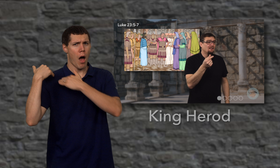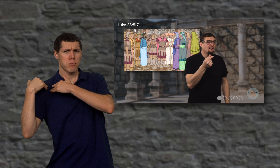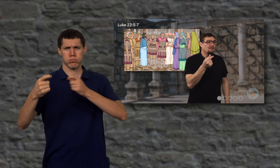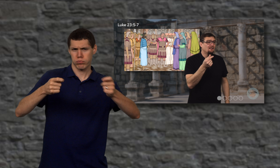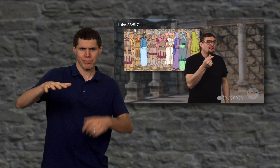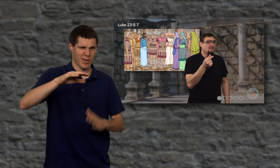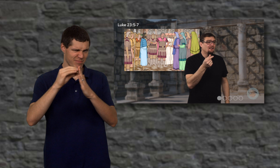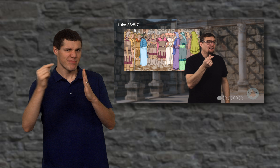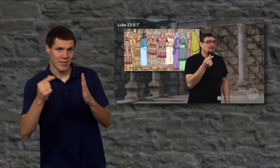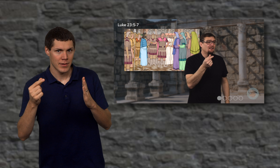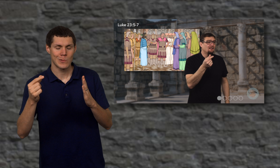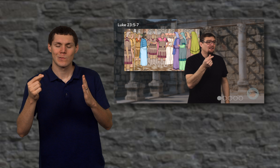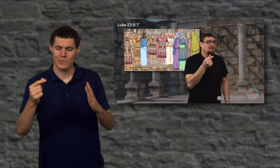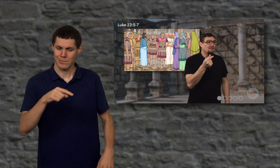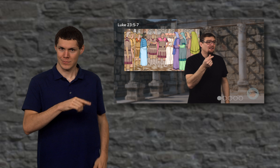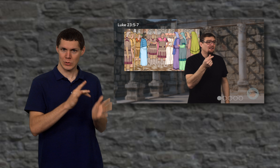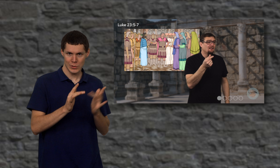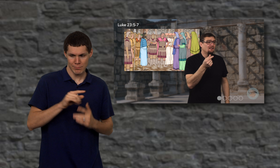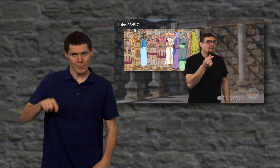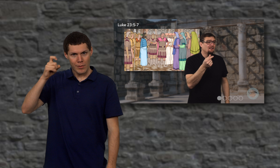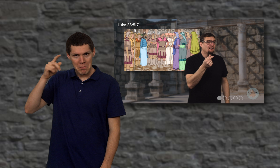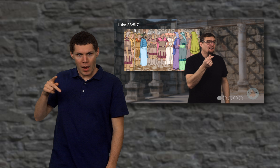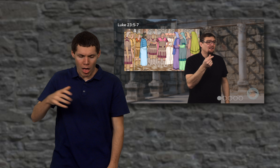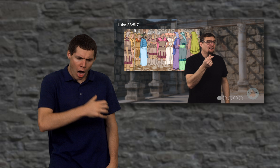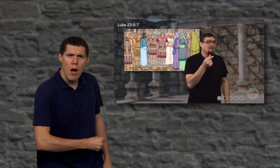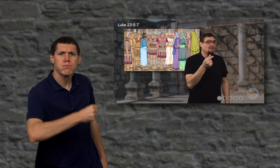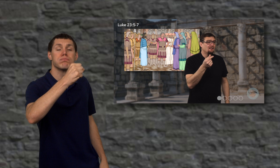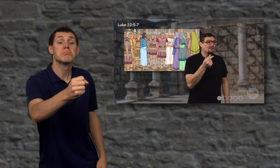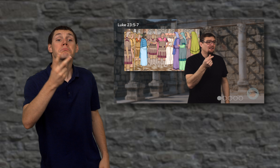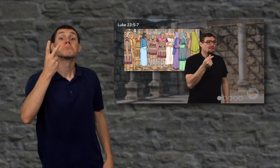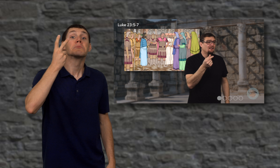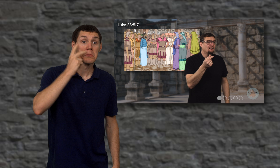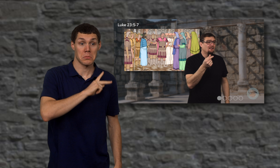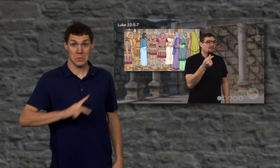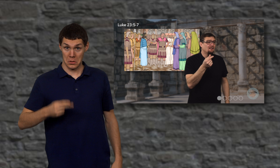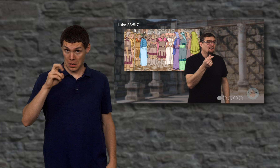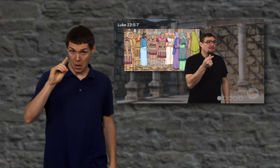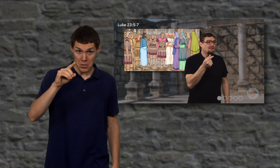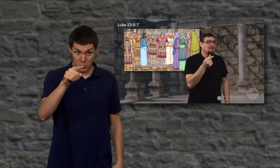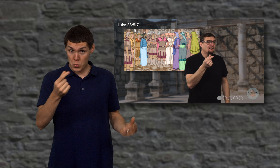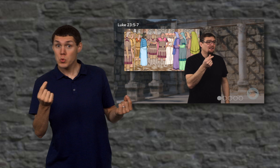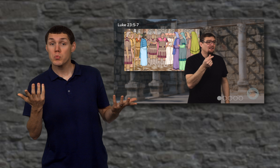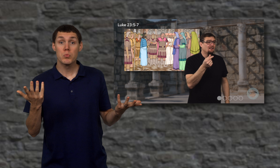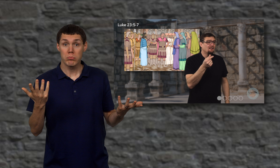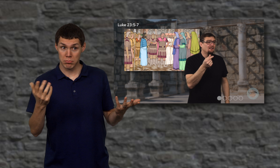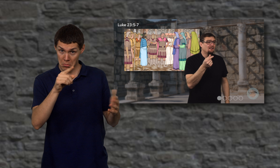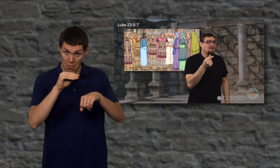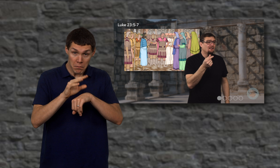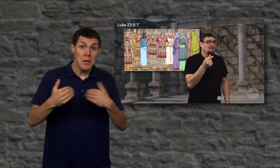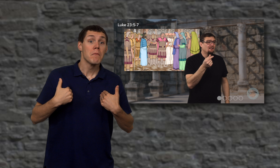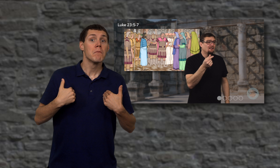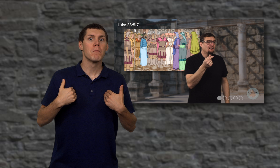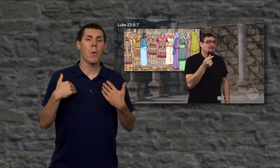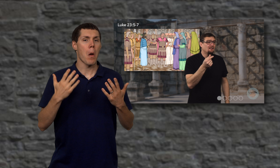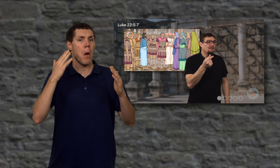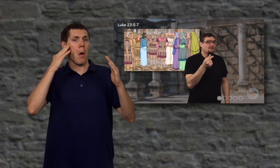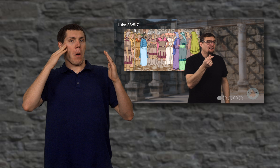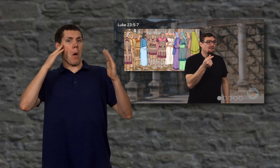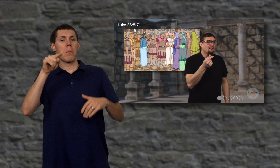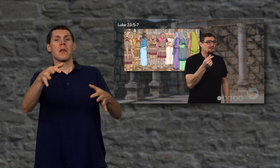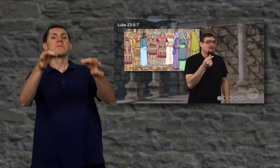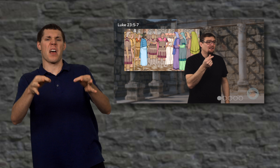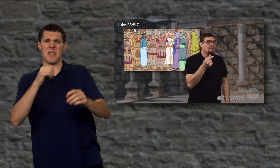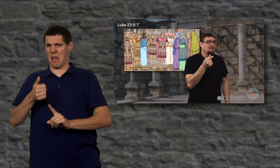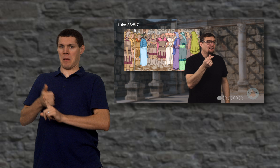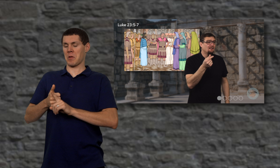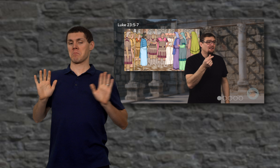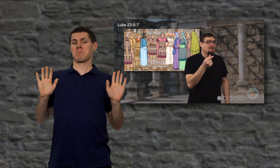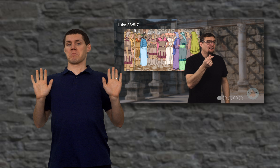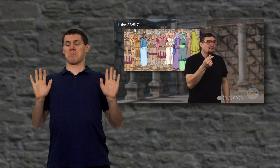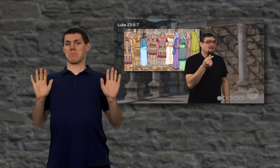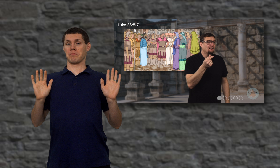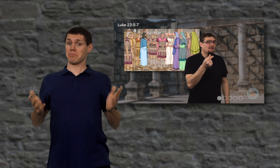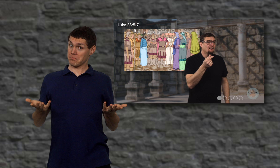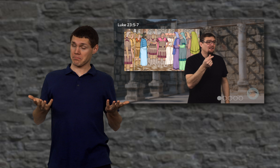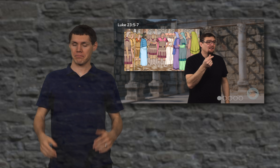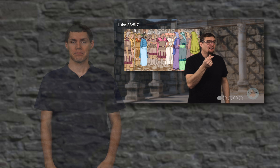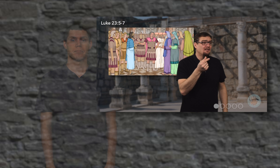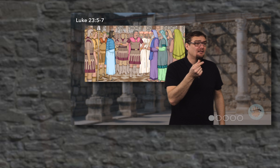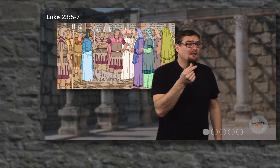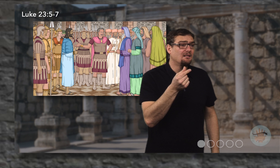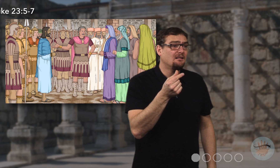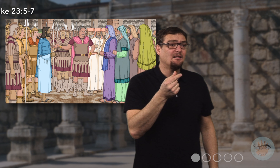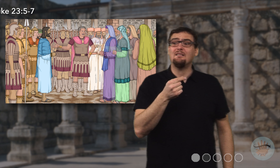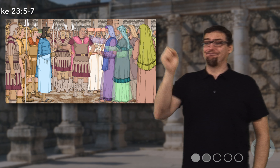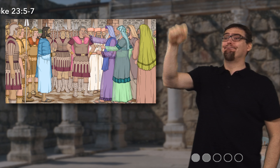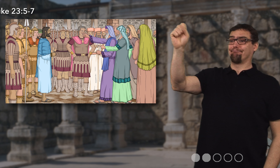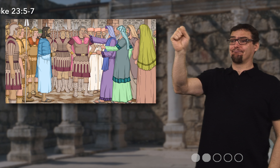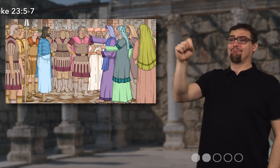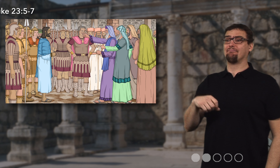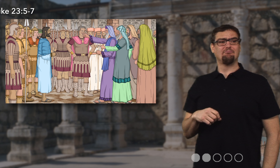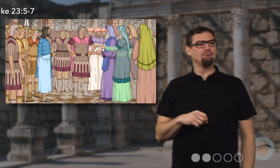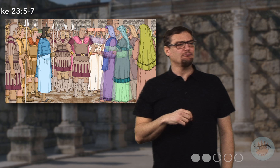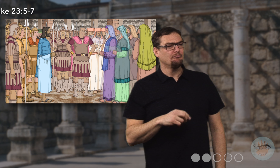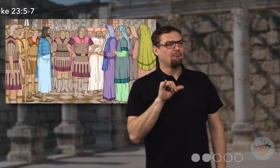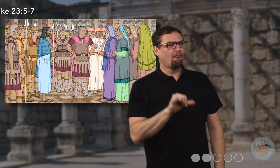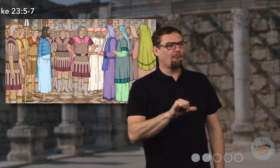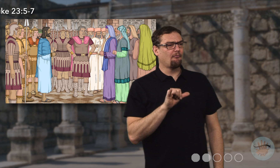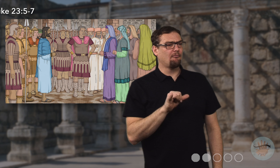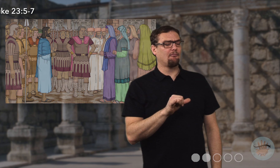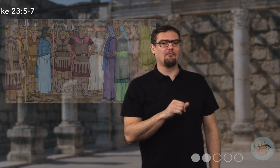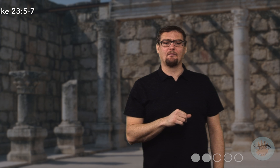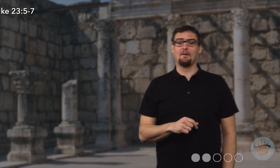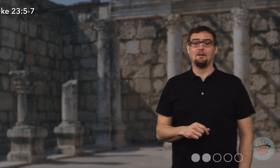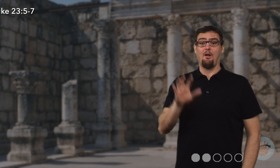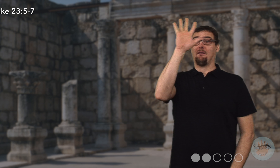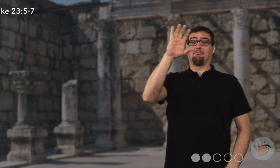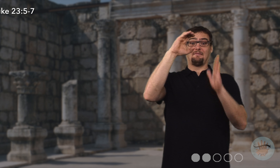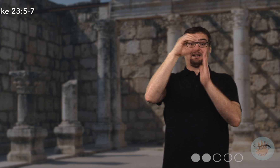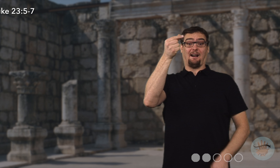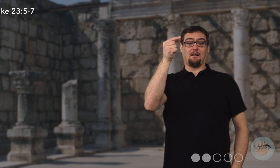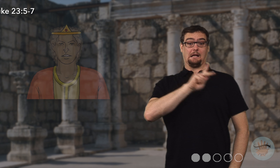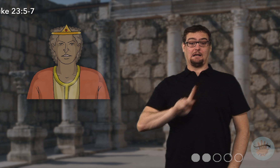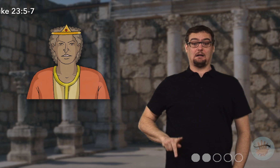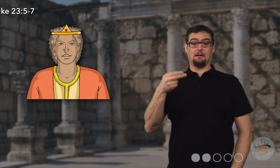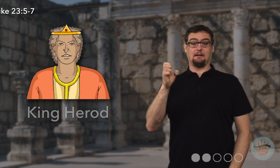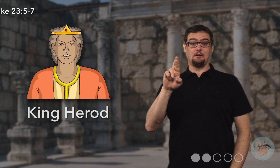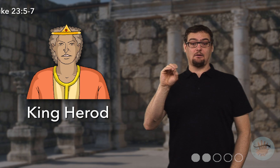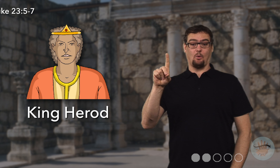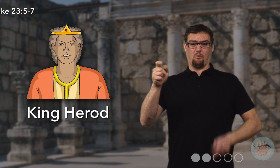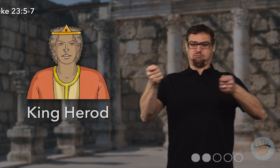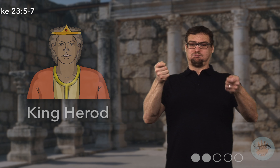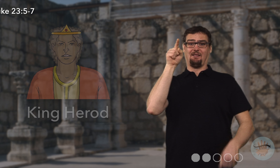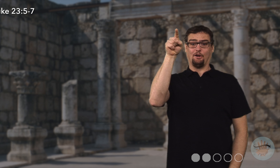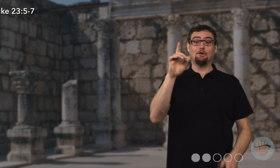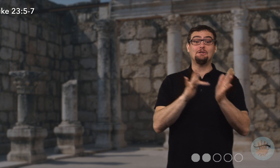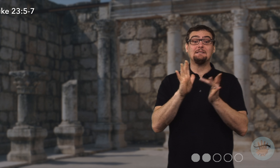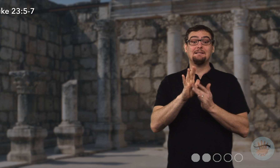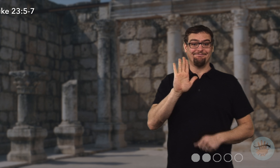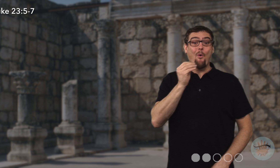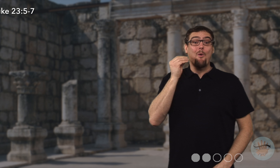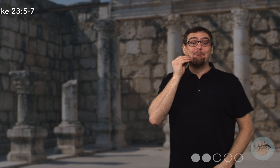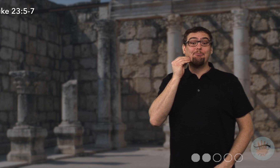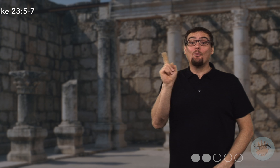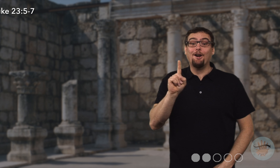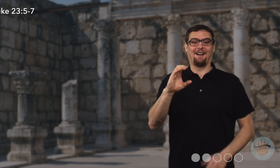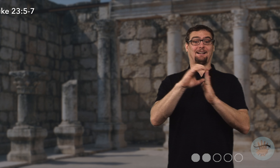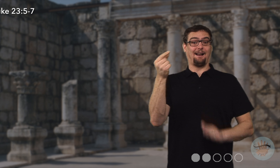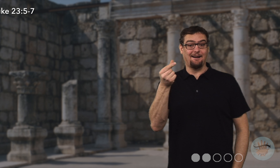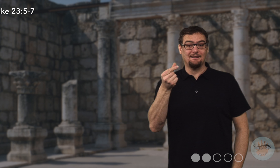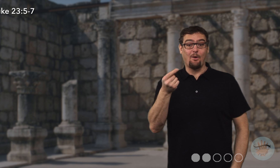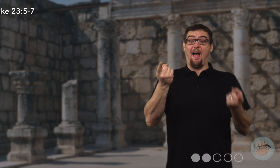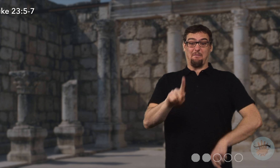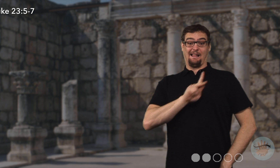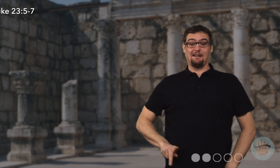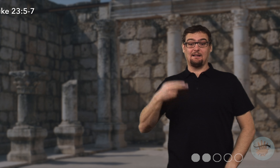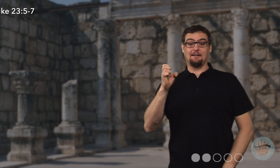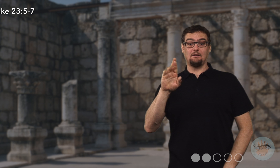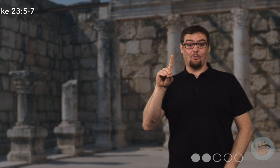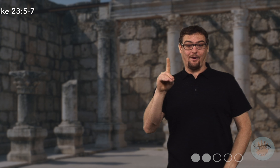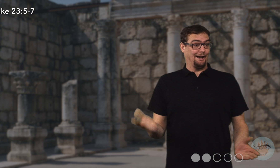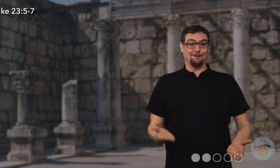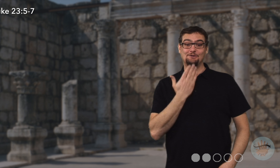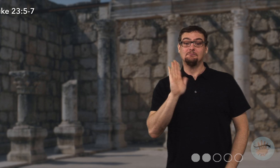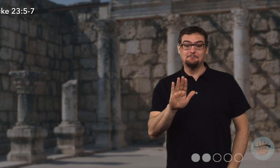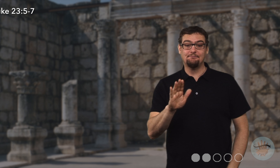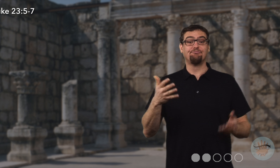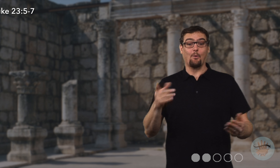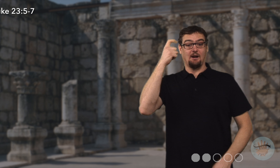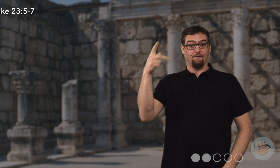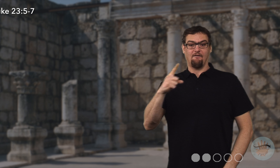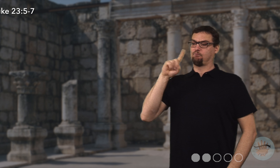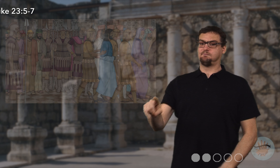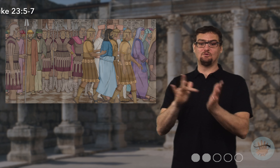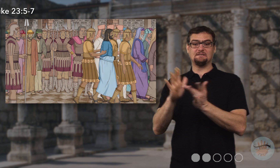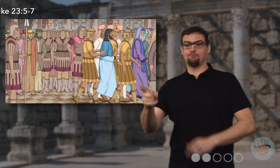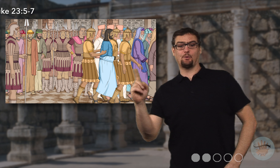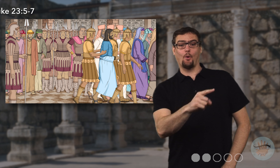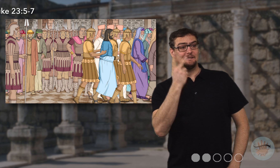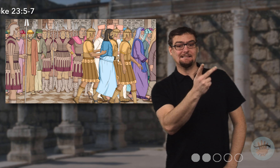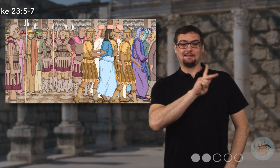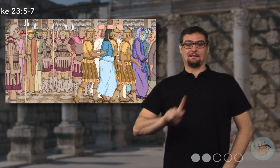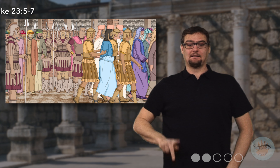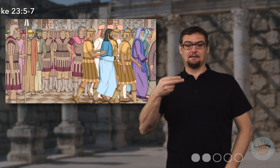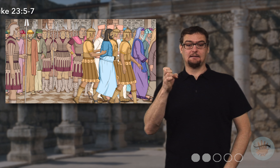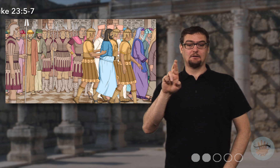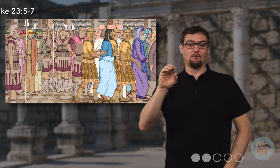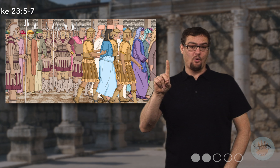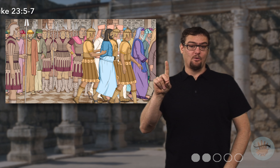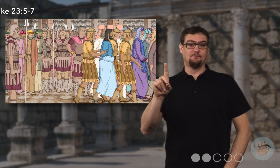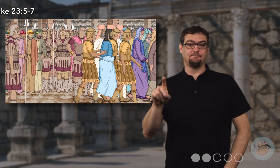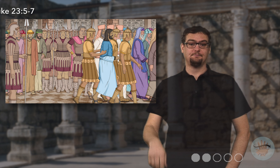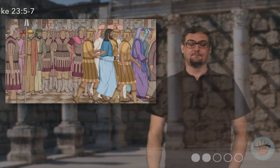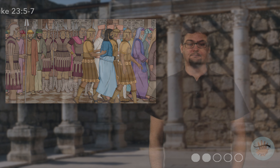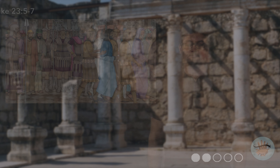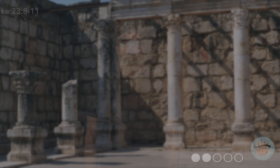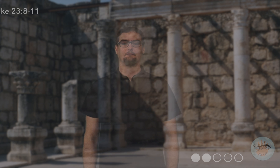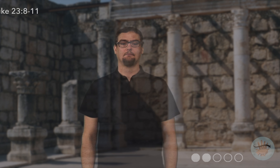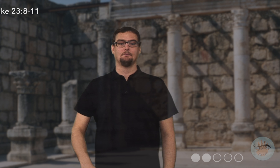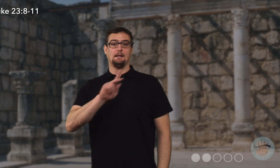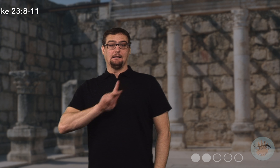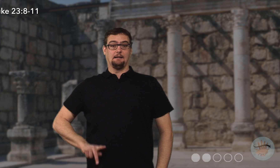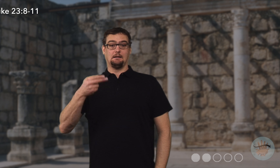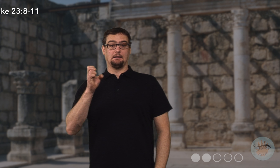And learning that Jesus was under Herod’s jurisdiction, he sent Him to Herod, who himself was in Jerusalem at that time.